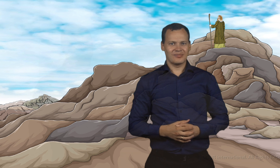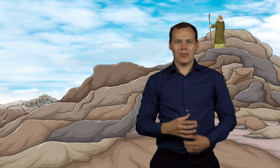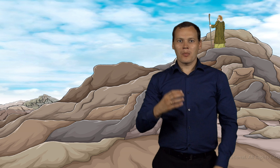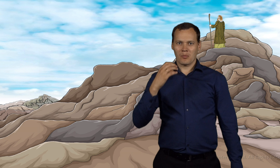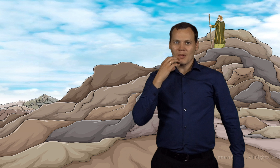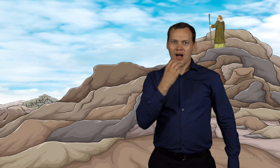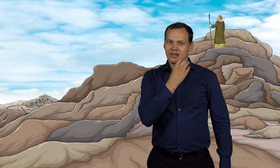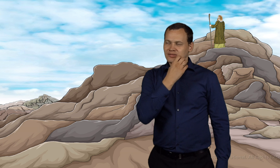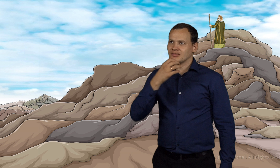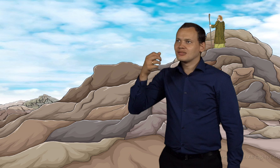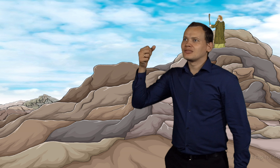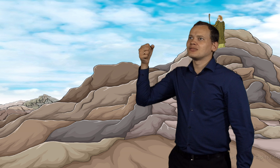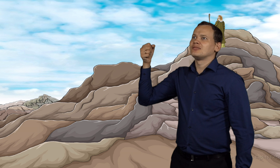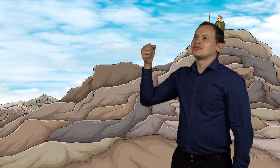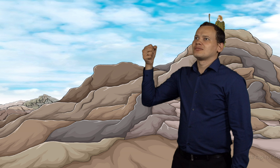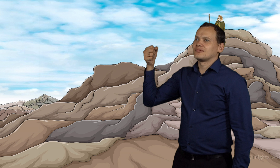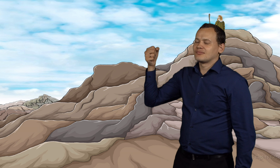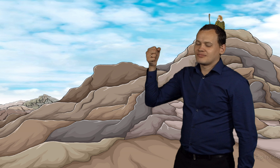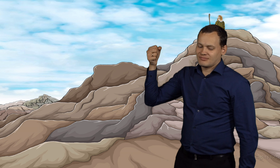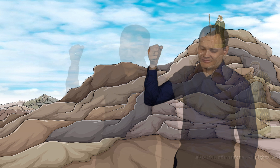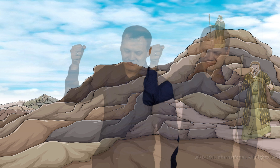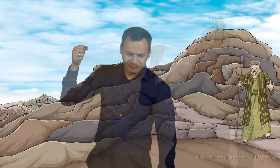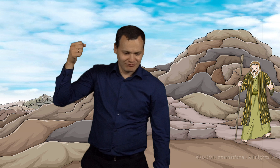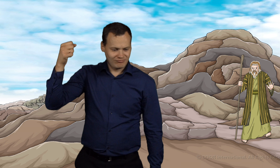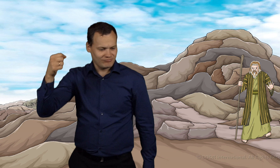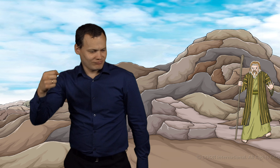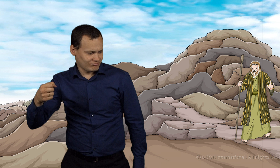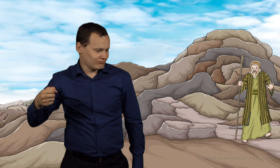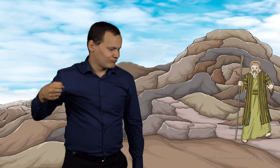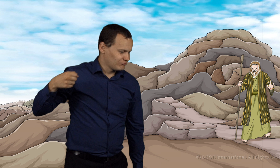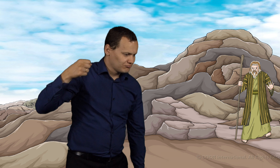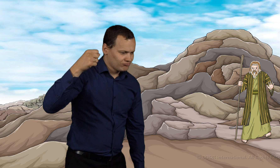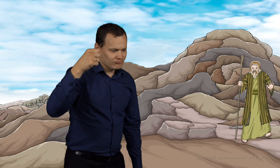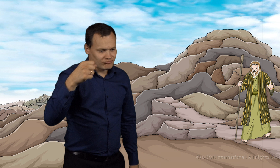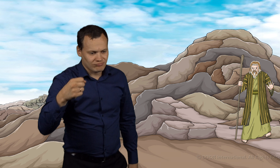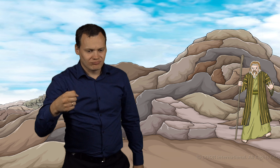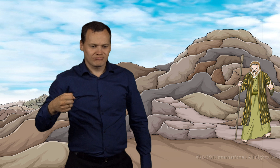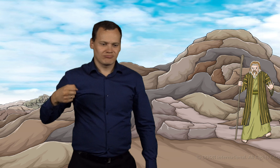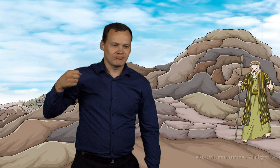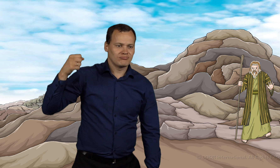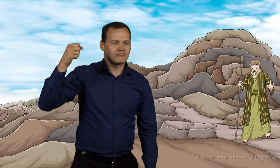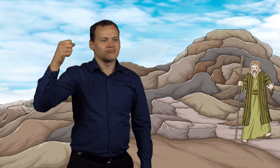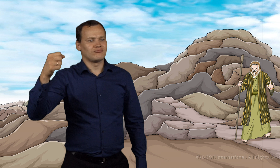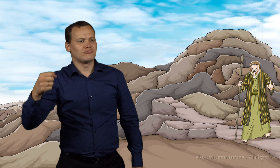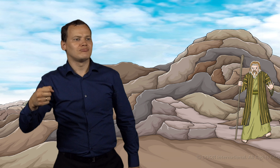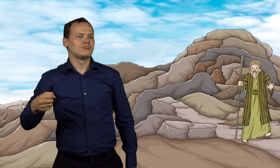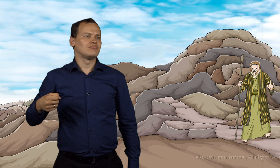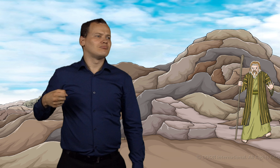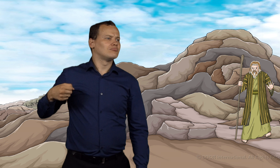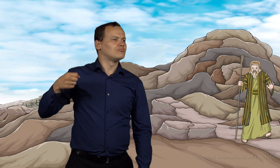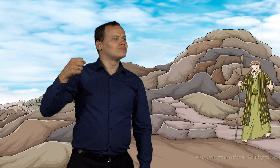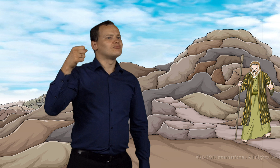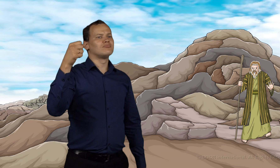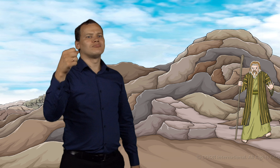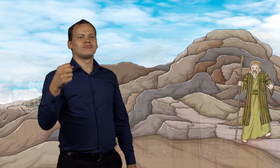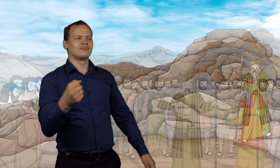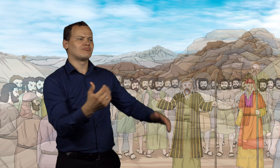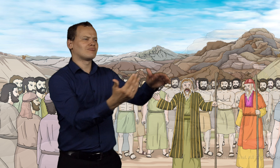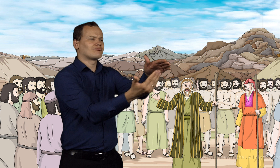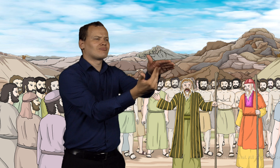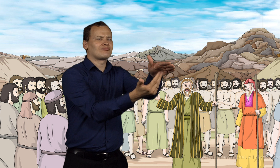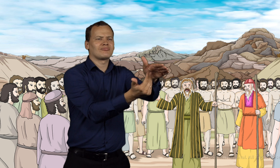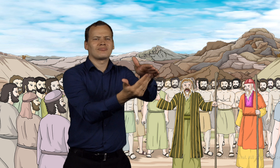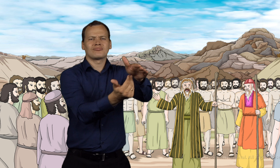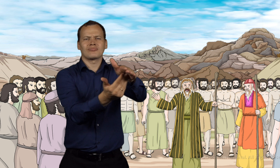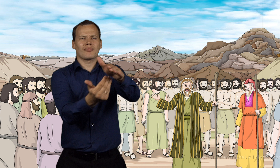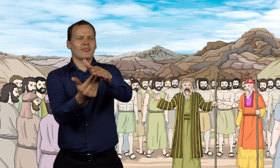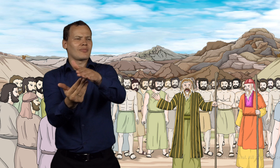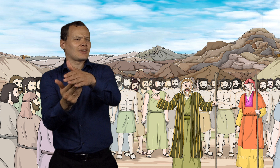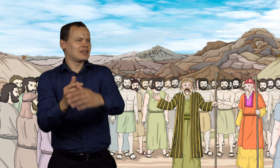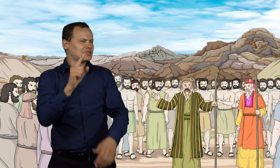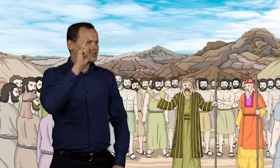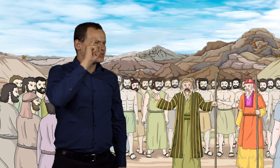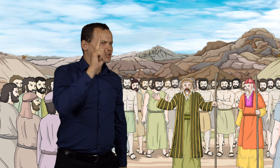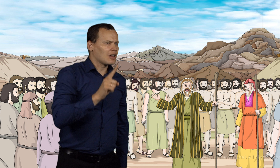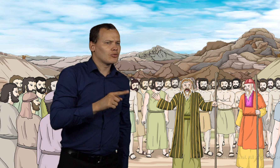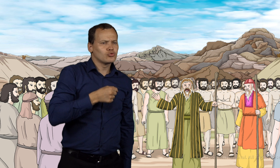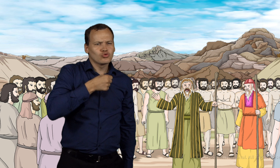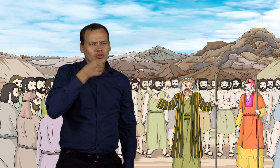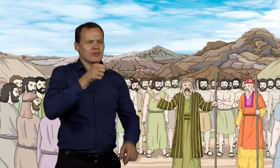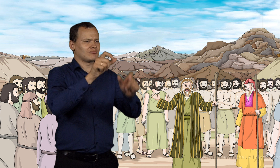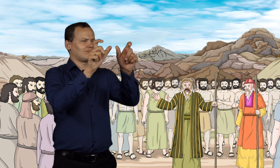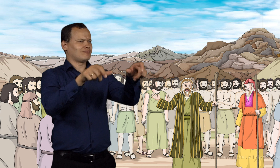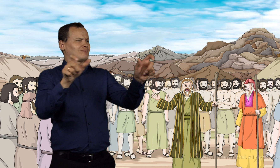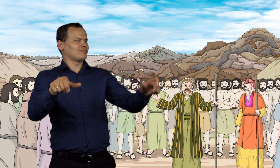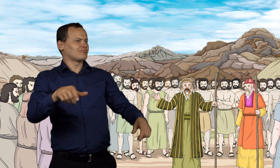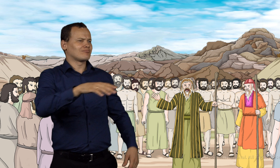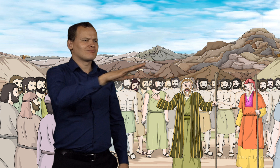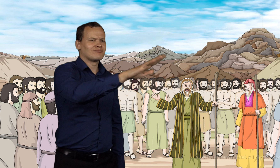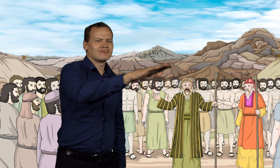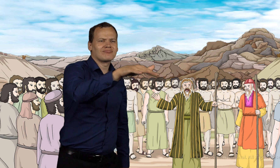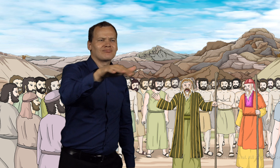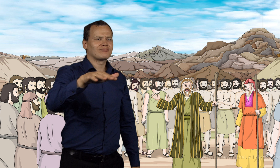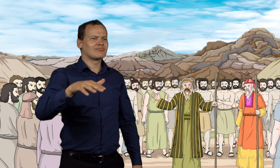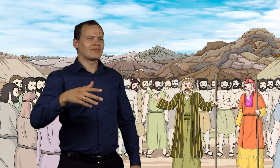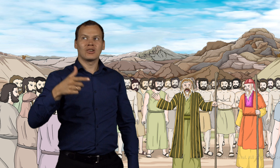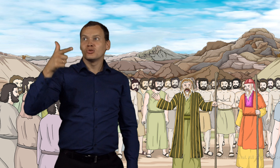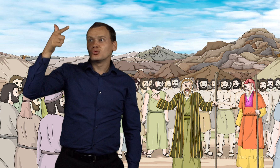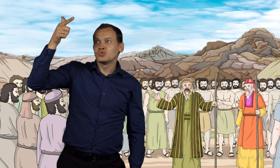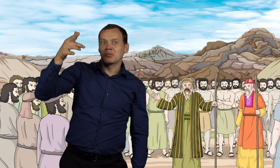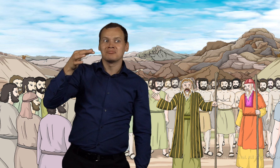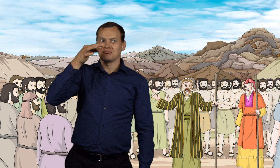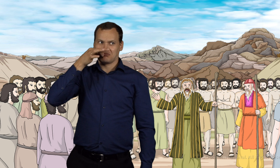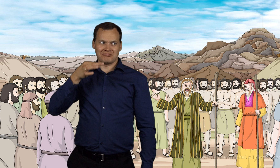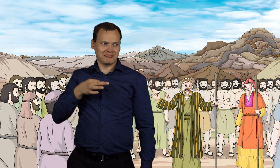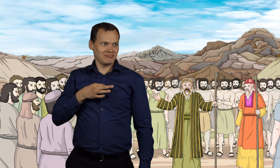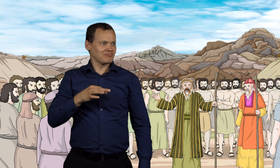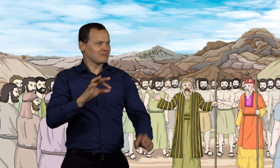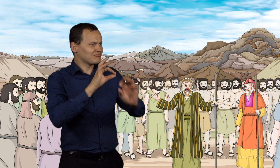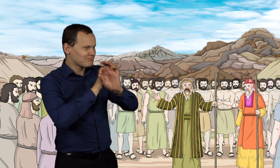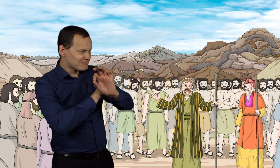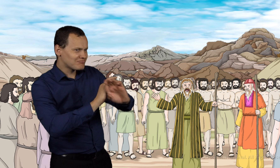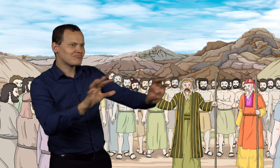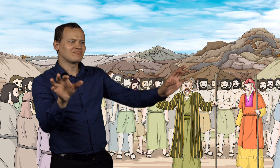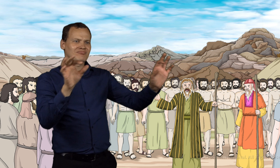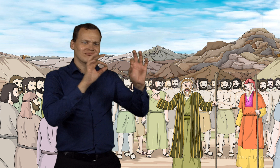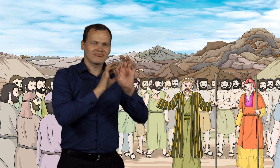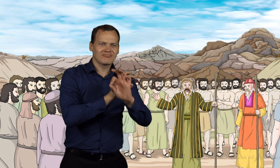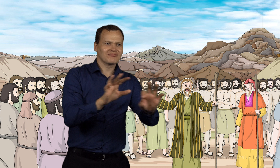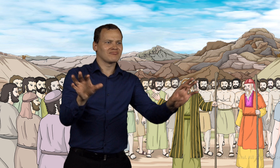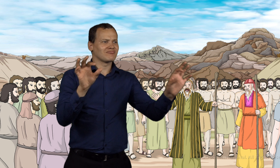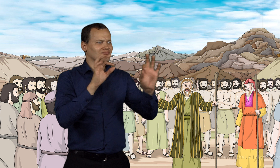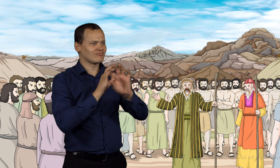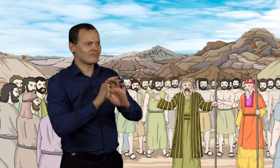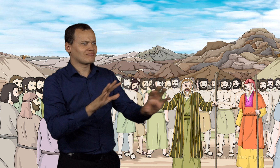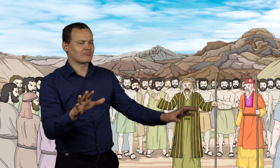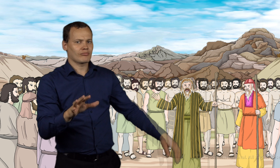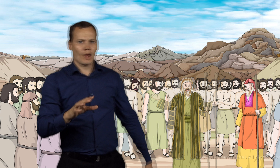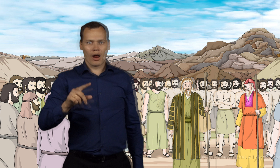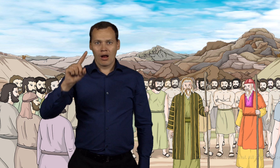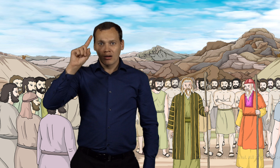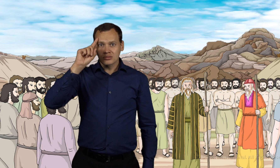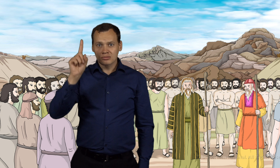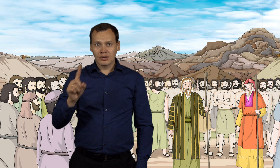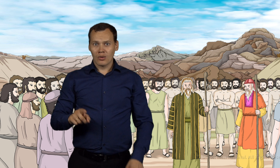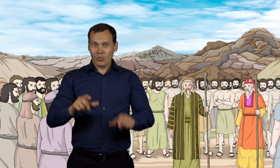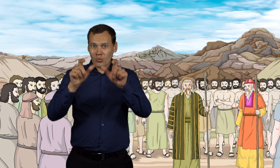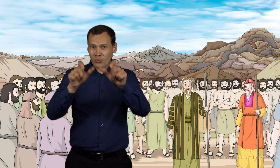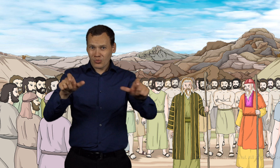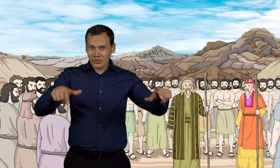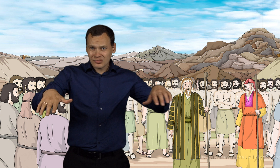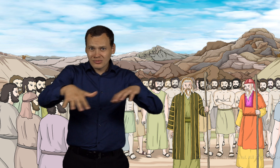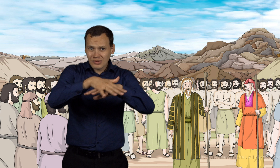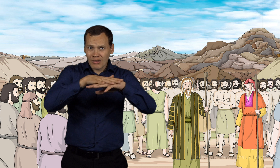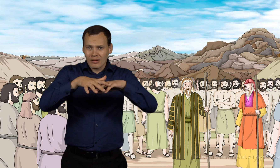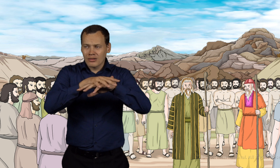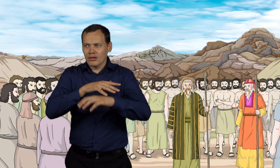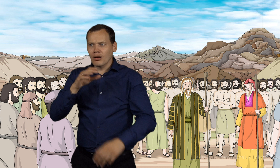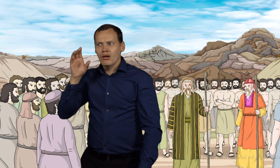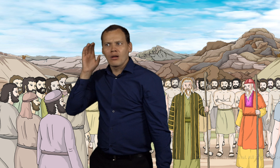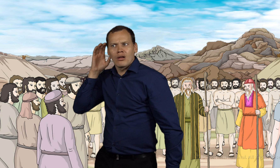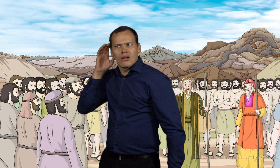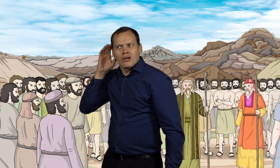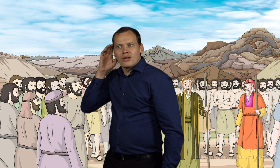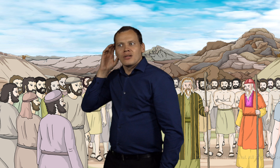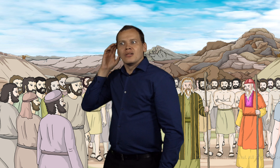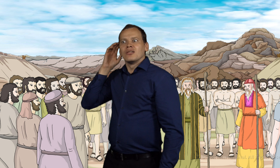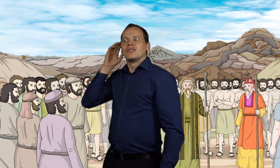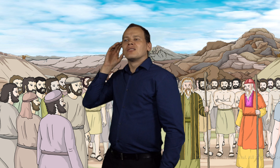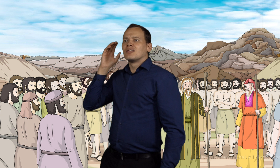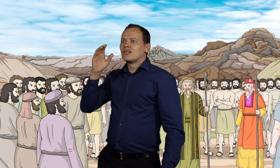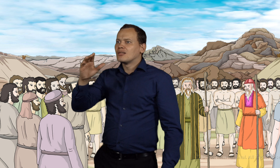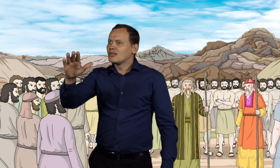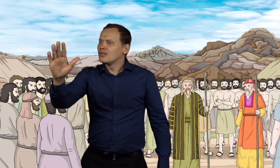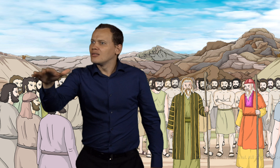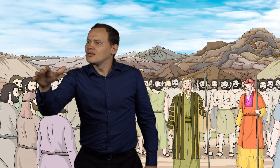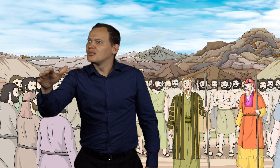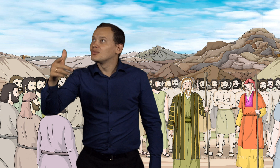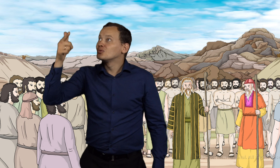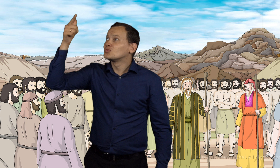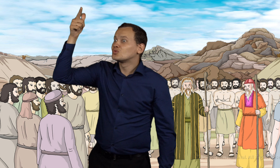So Moses went back and summoned the elders of the people and set before them all these words that the LORD had commanded him.